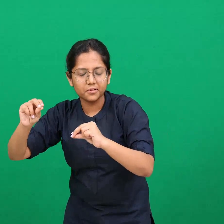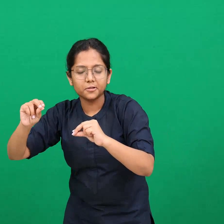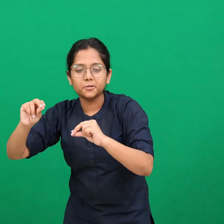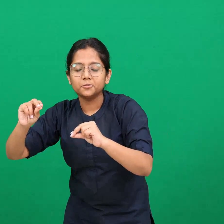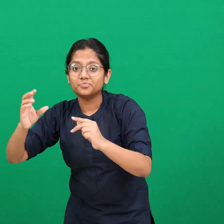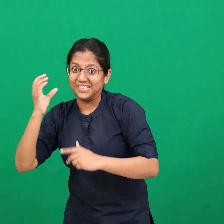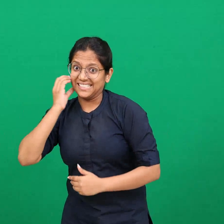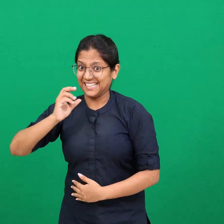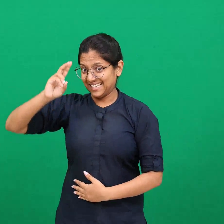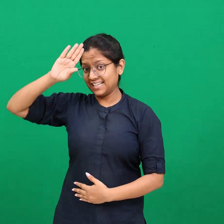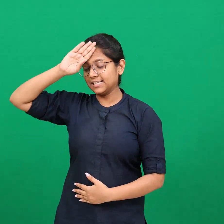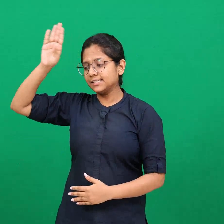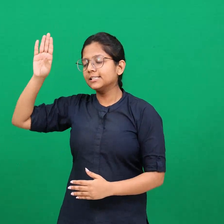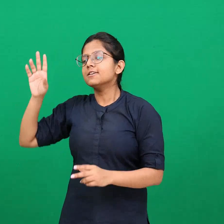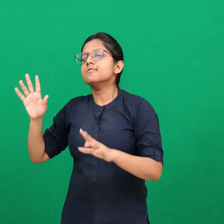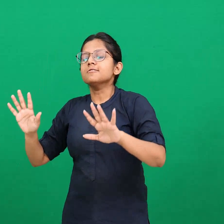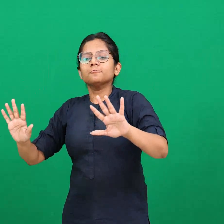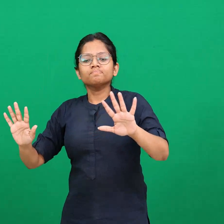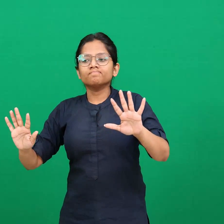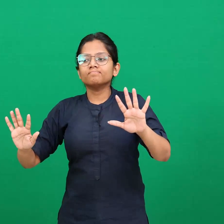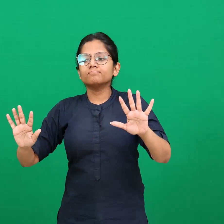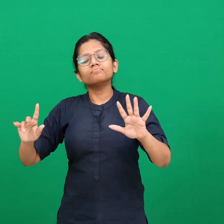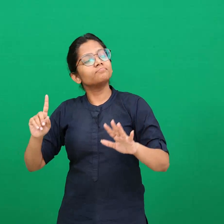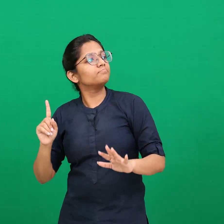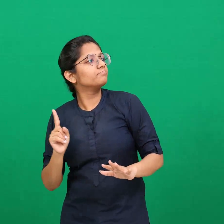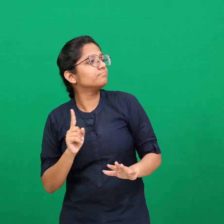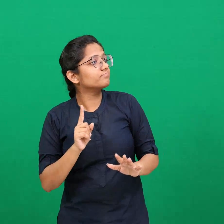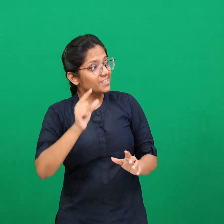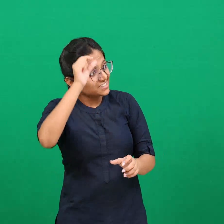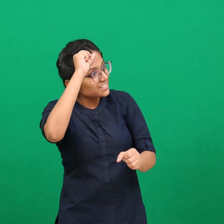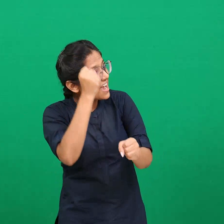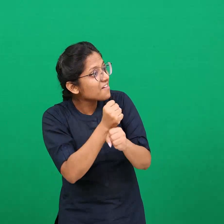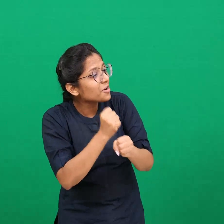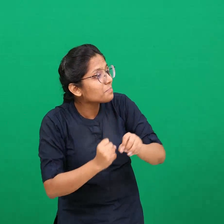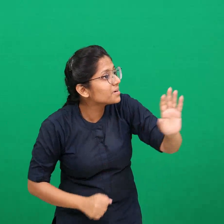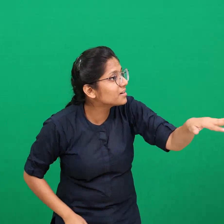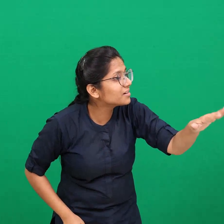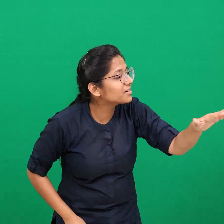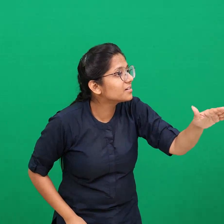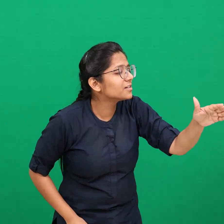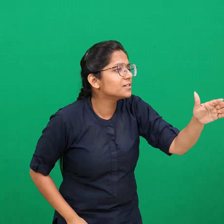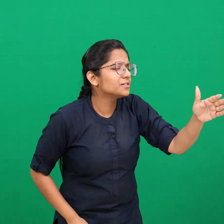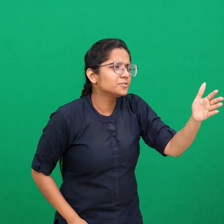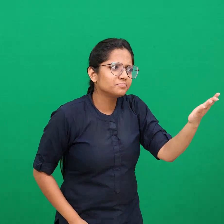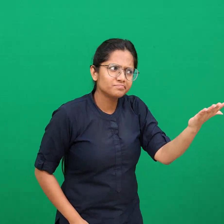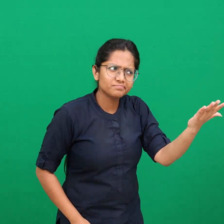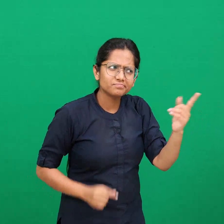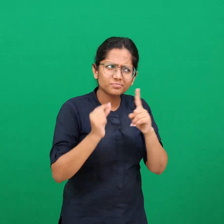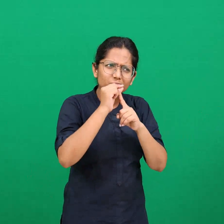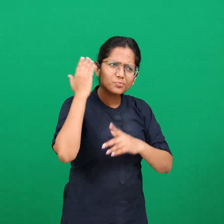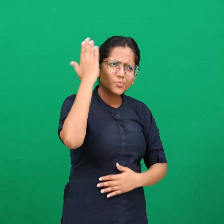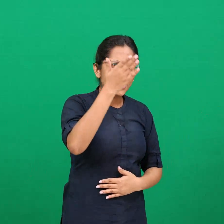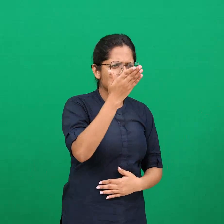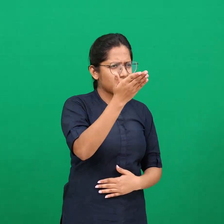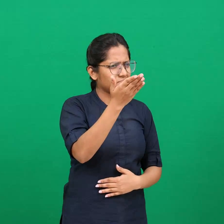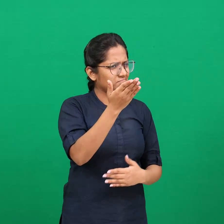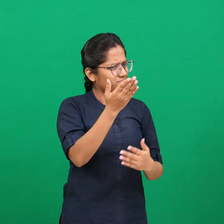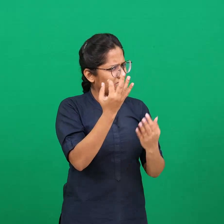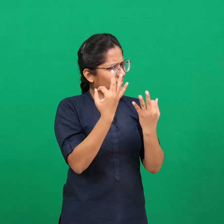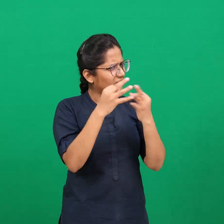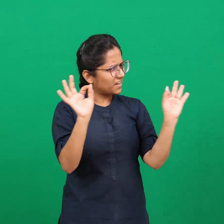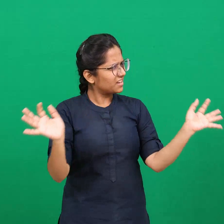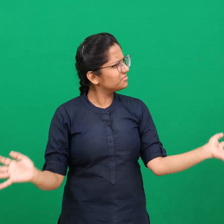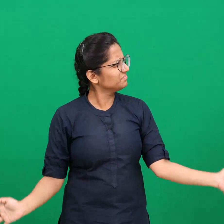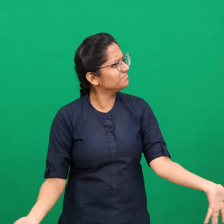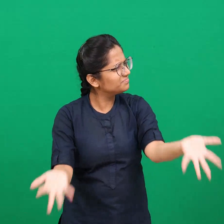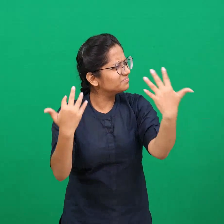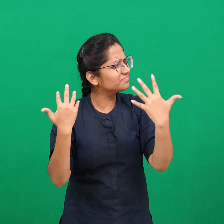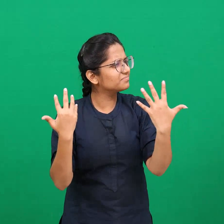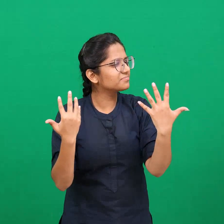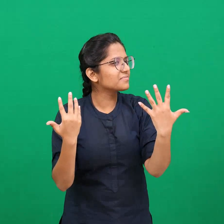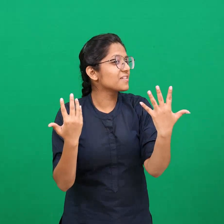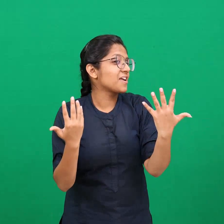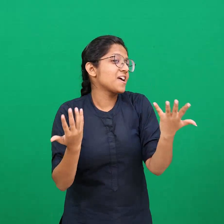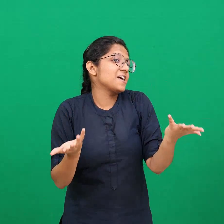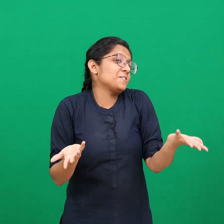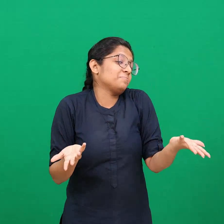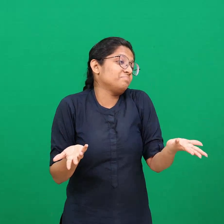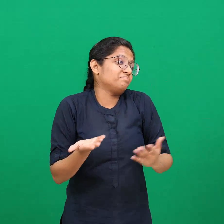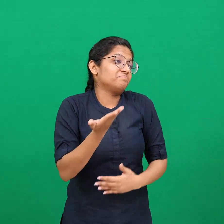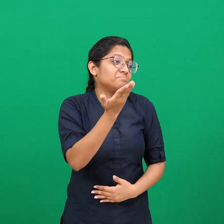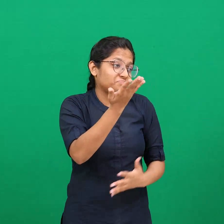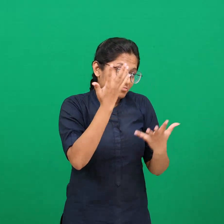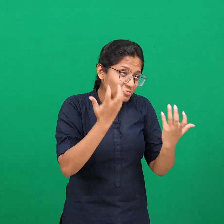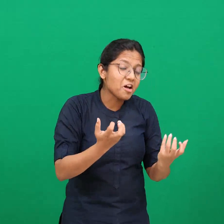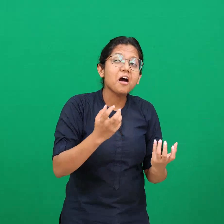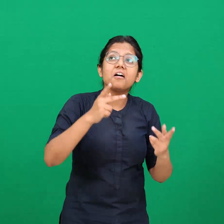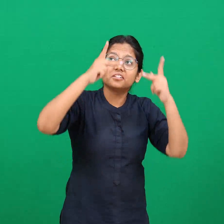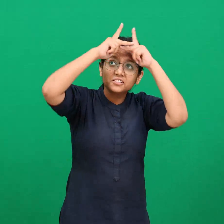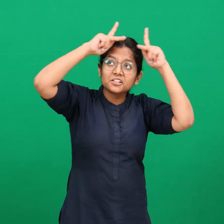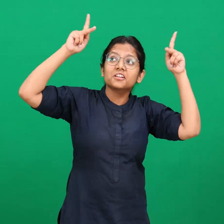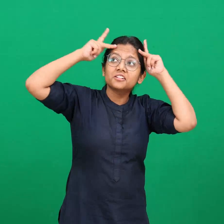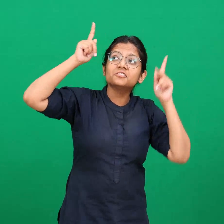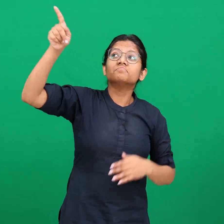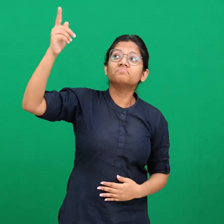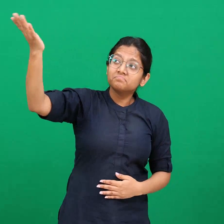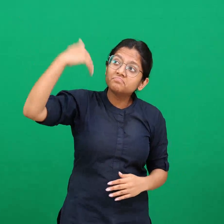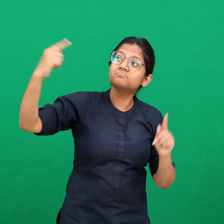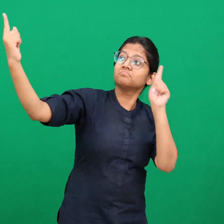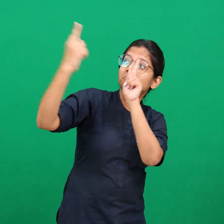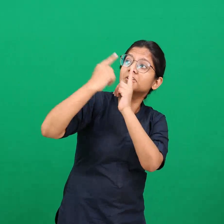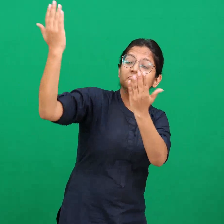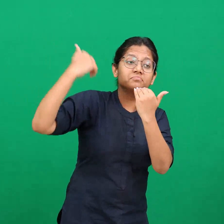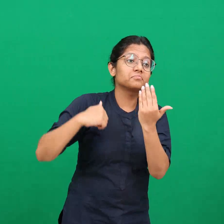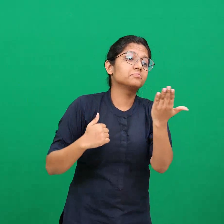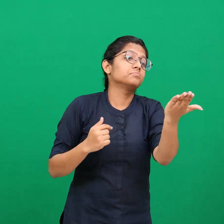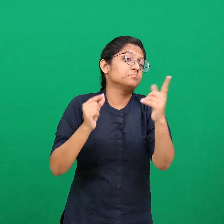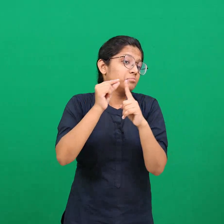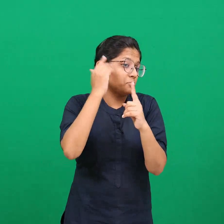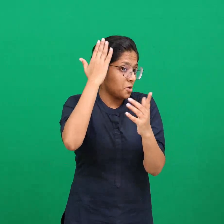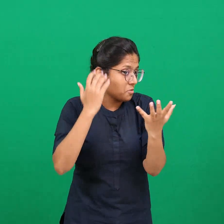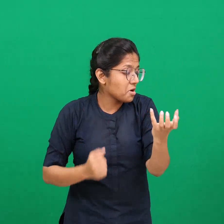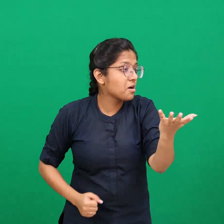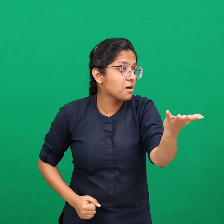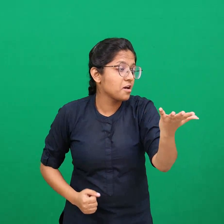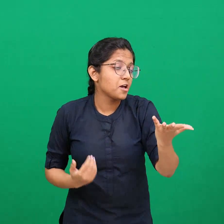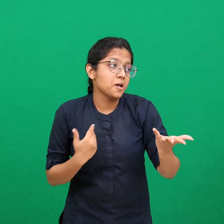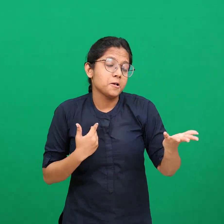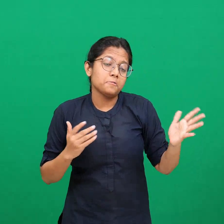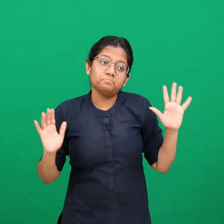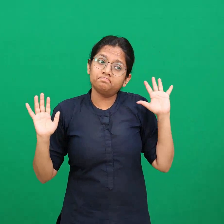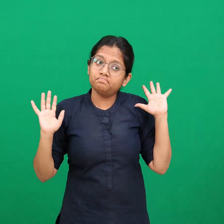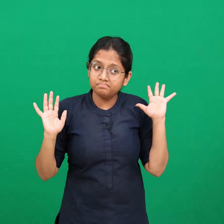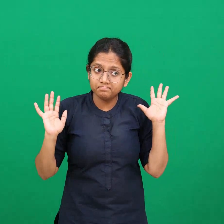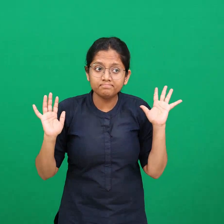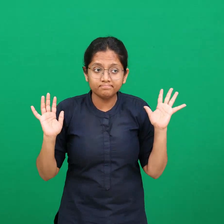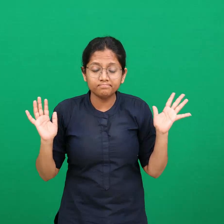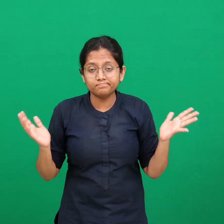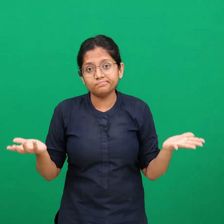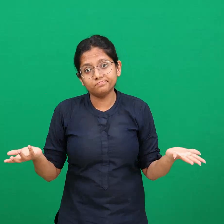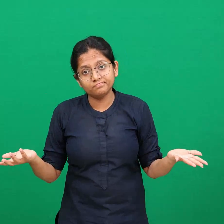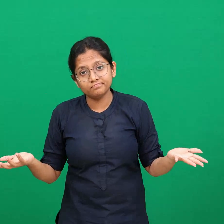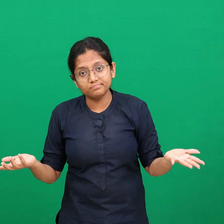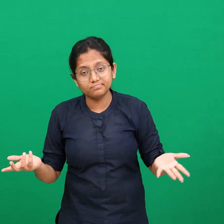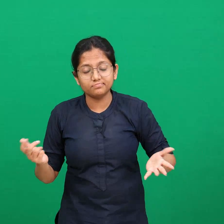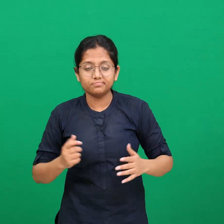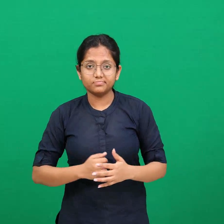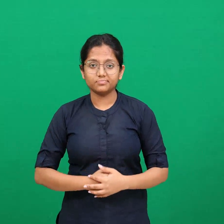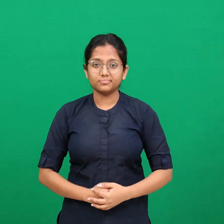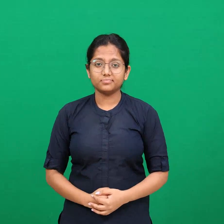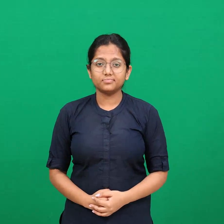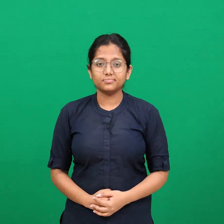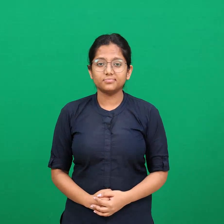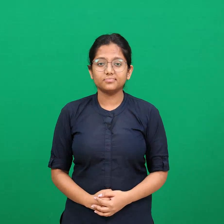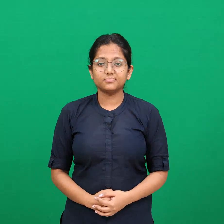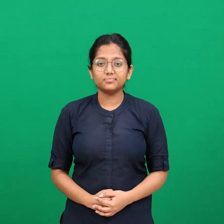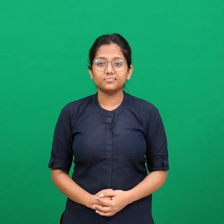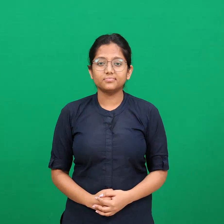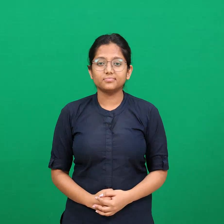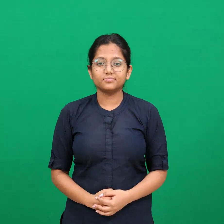And Agrippa said to Festus, "This man could have been released if he had not appealed to Caesar."